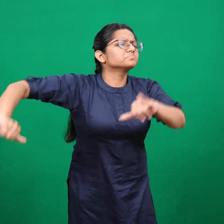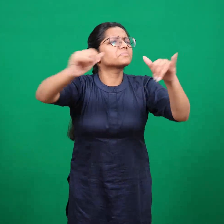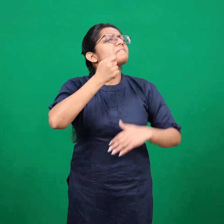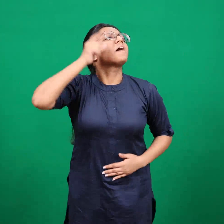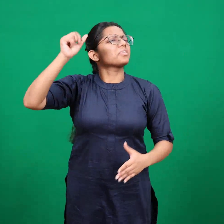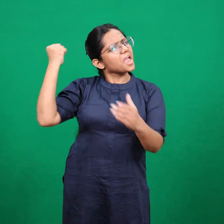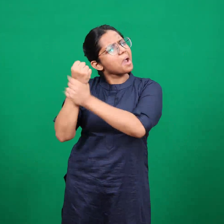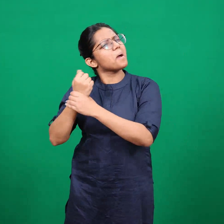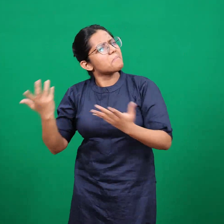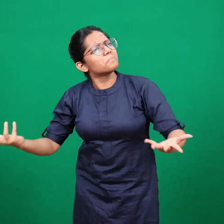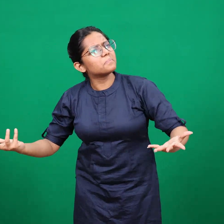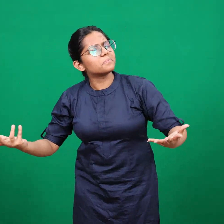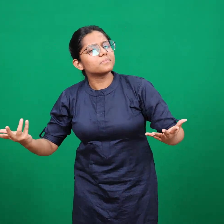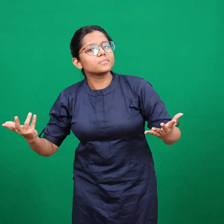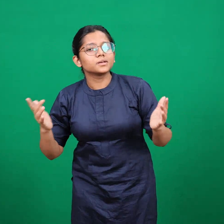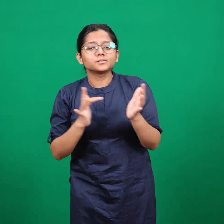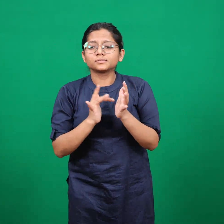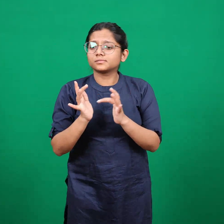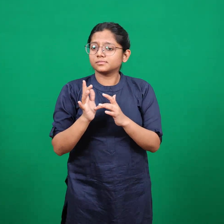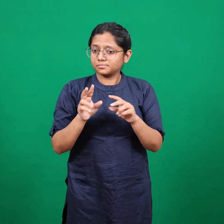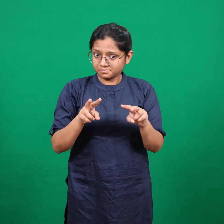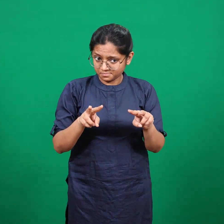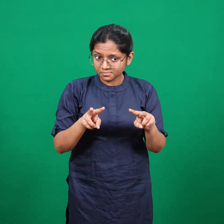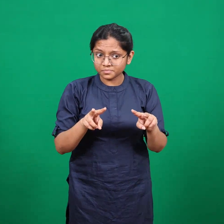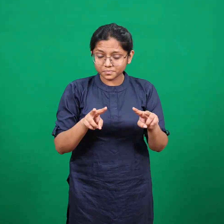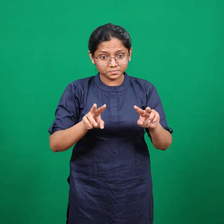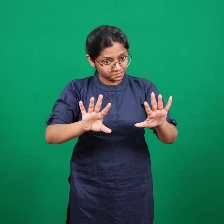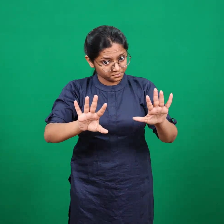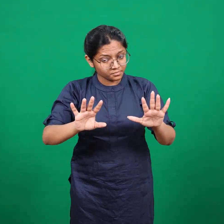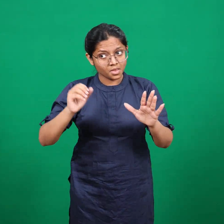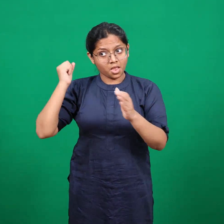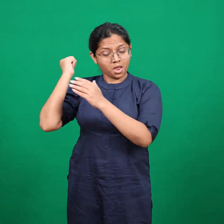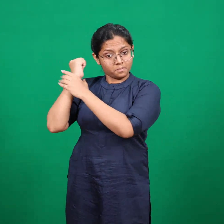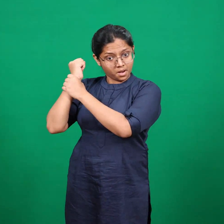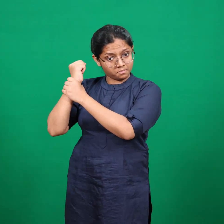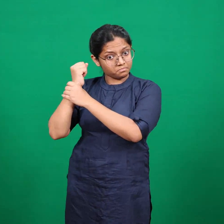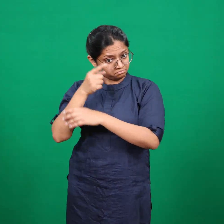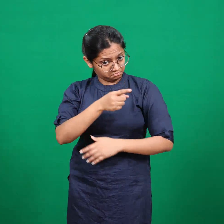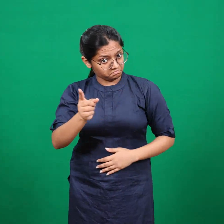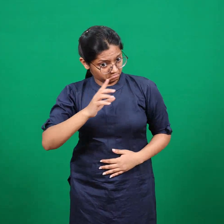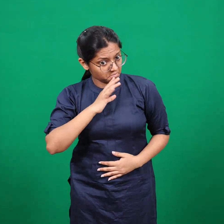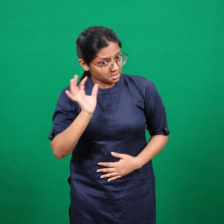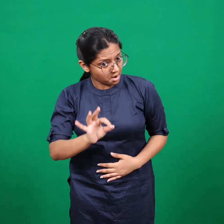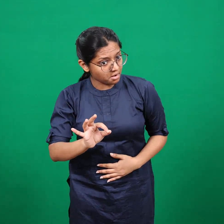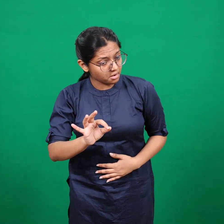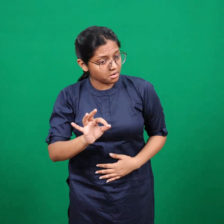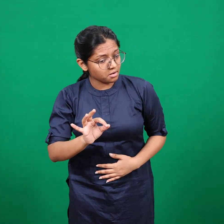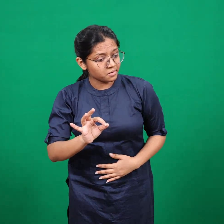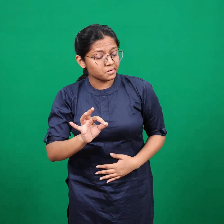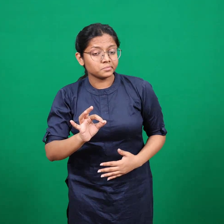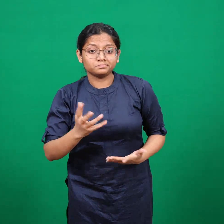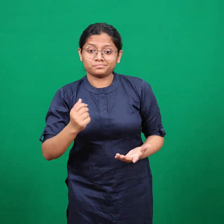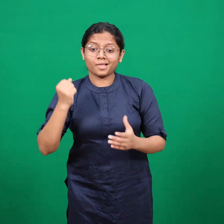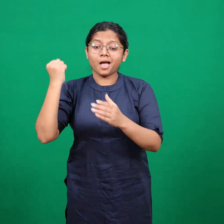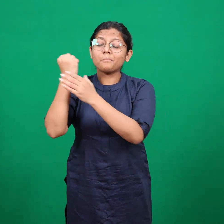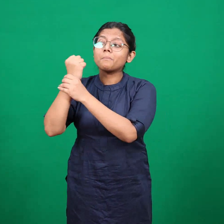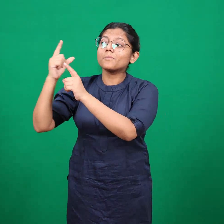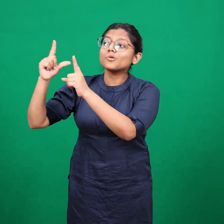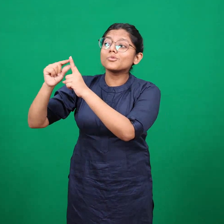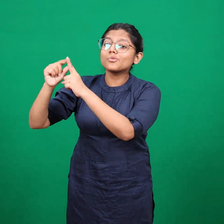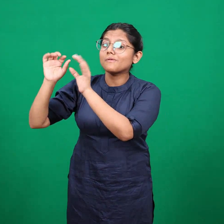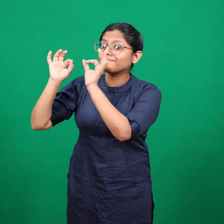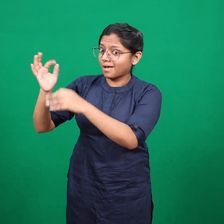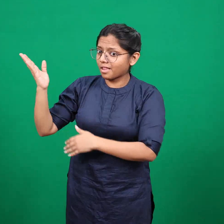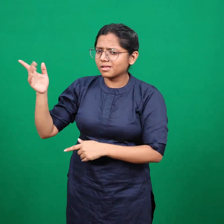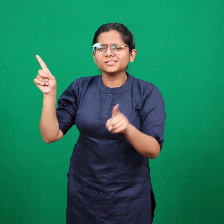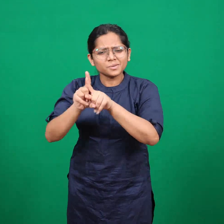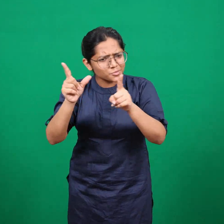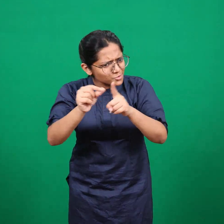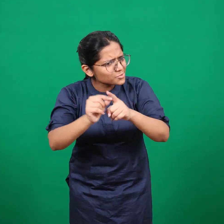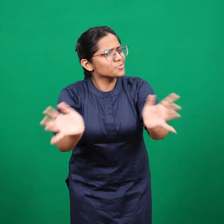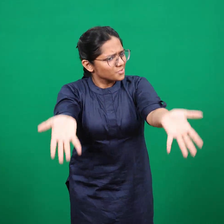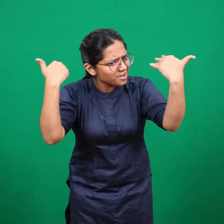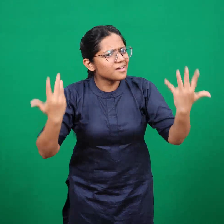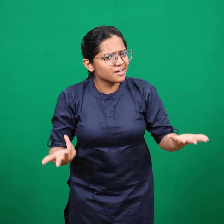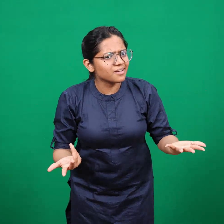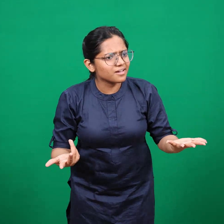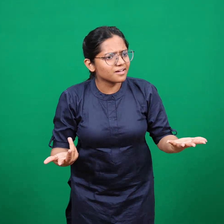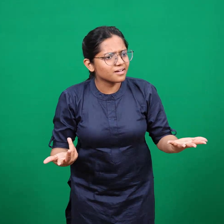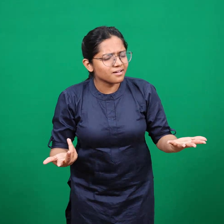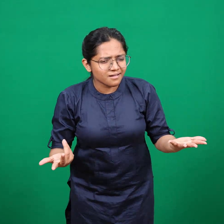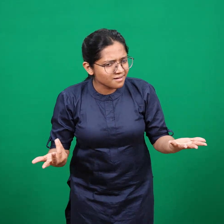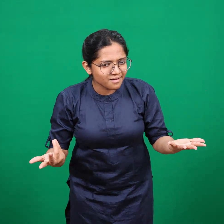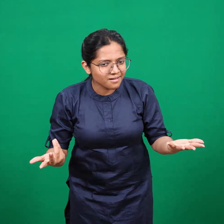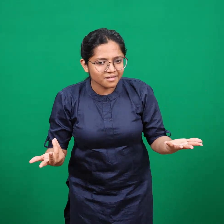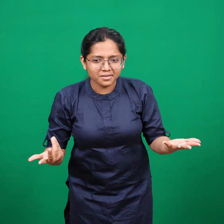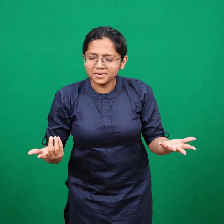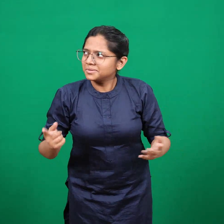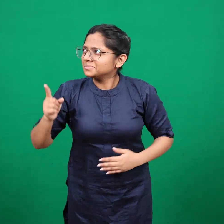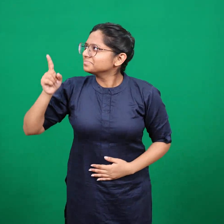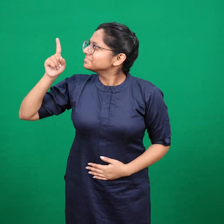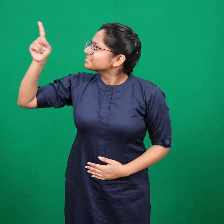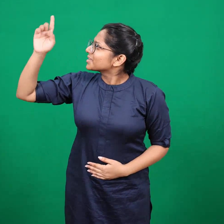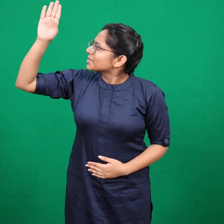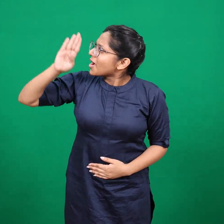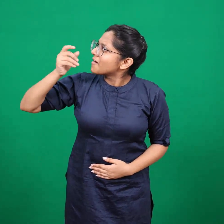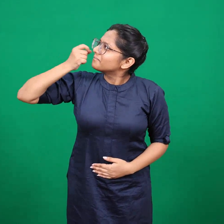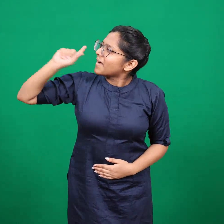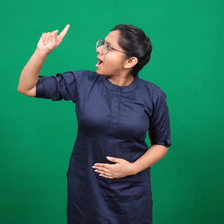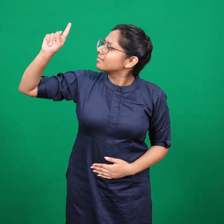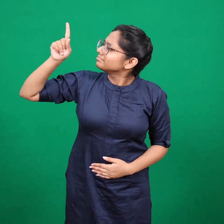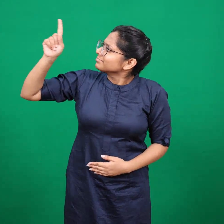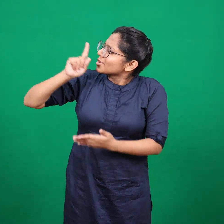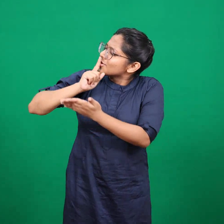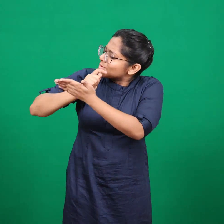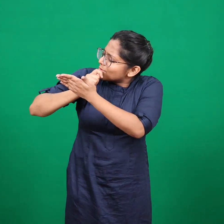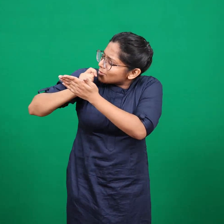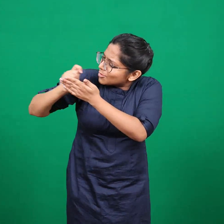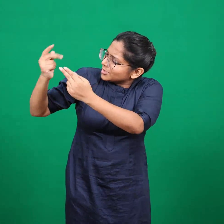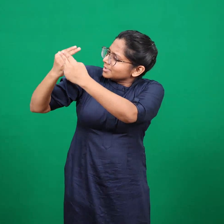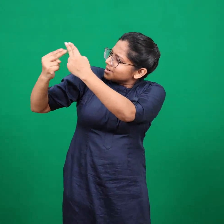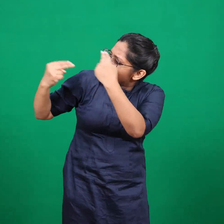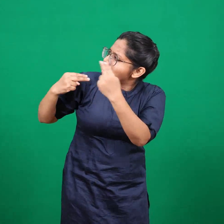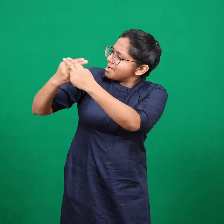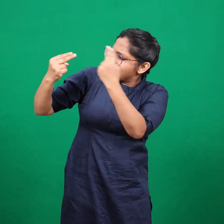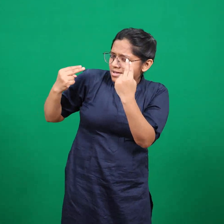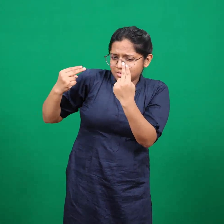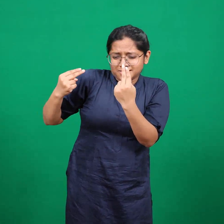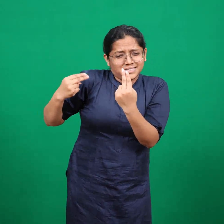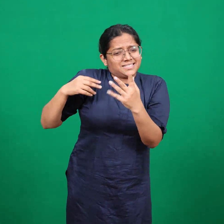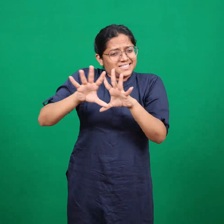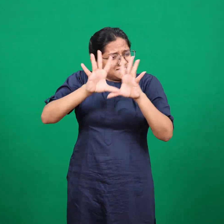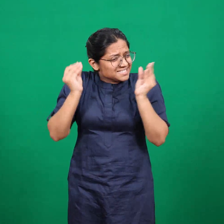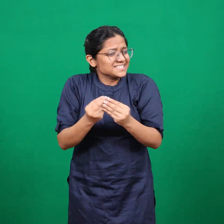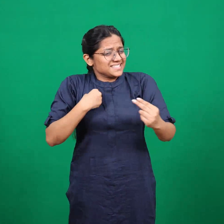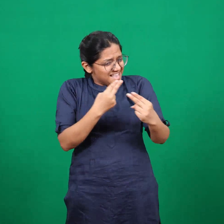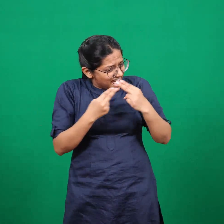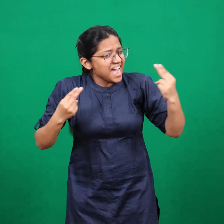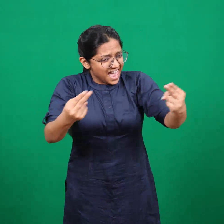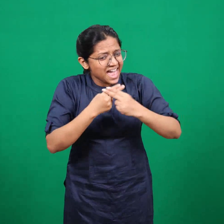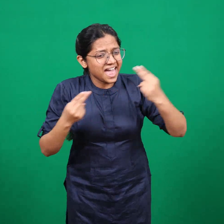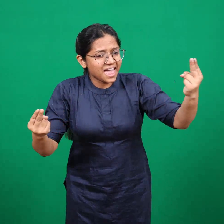"If you were children of Abraham," said Jesus, "you would do the works of Abraham.